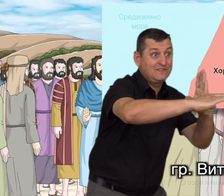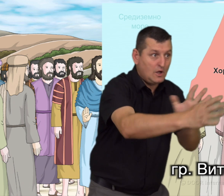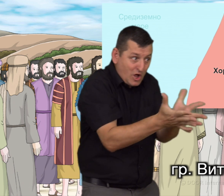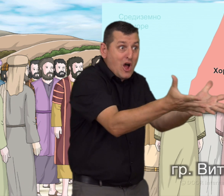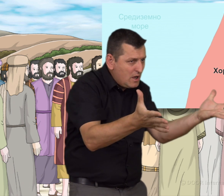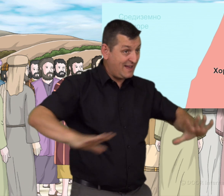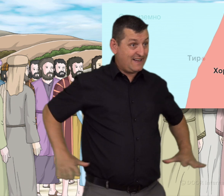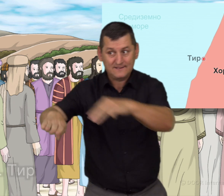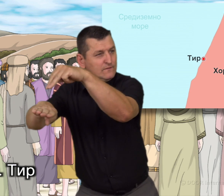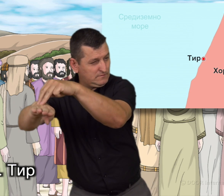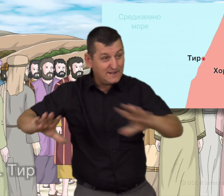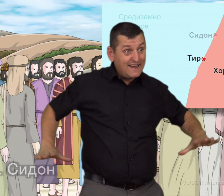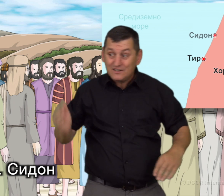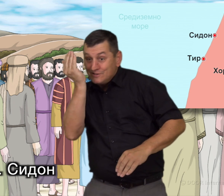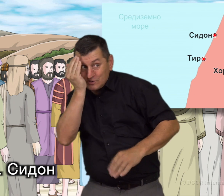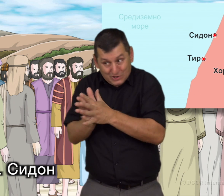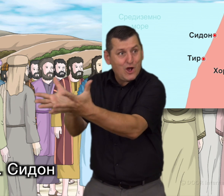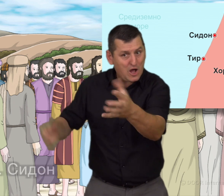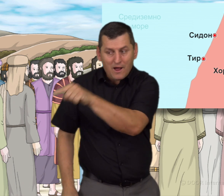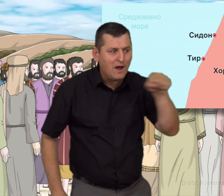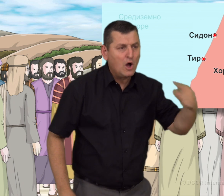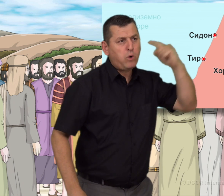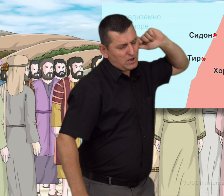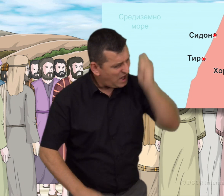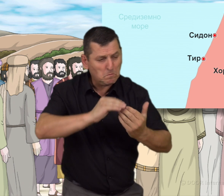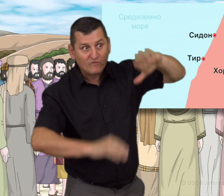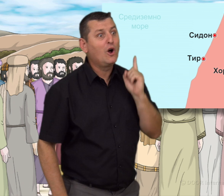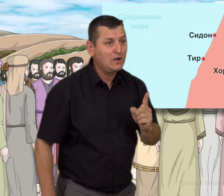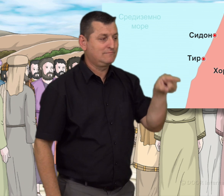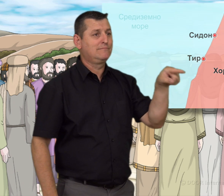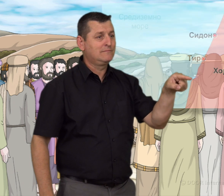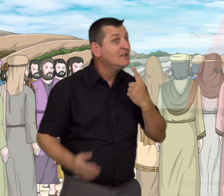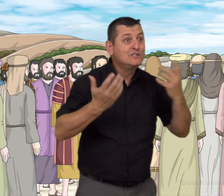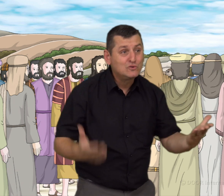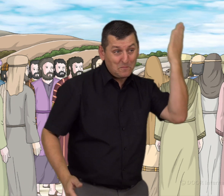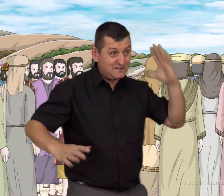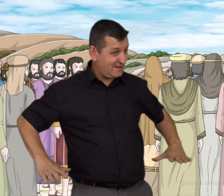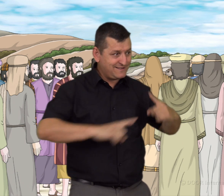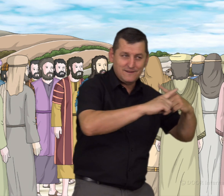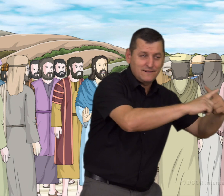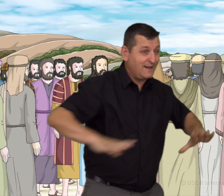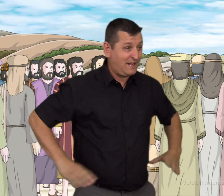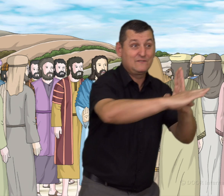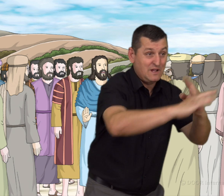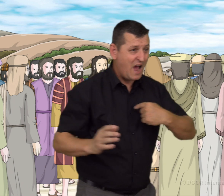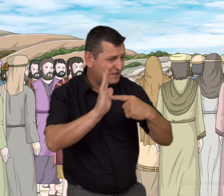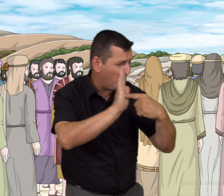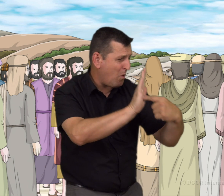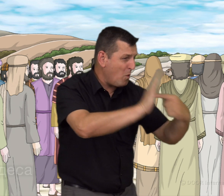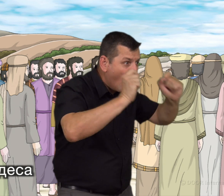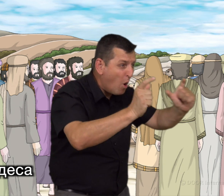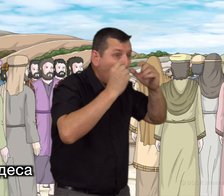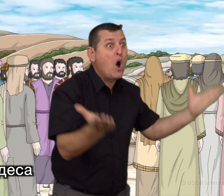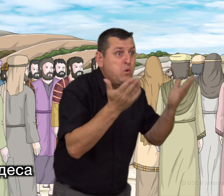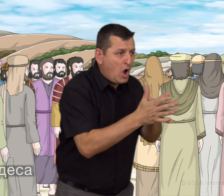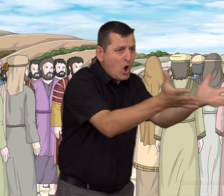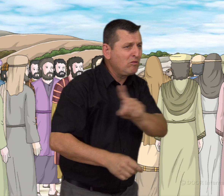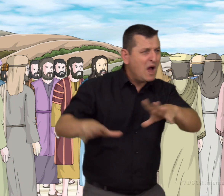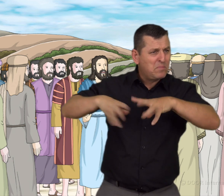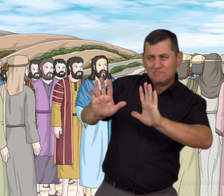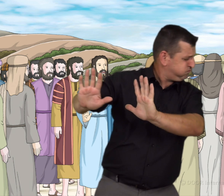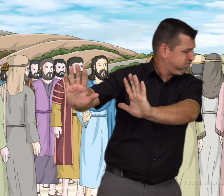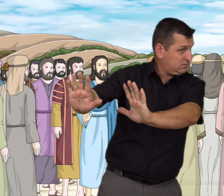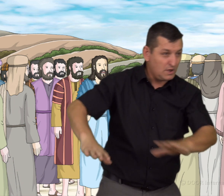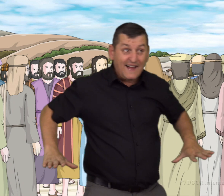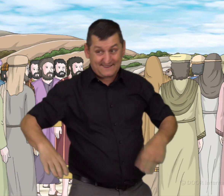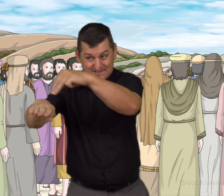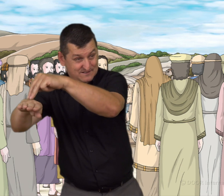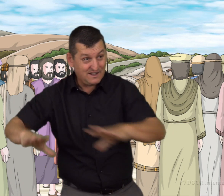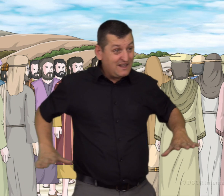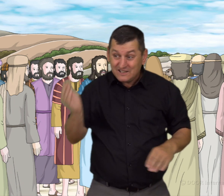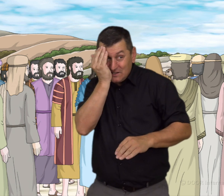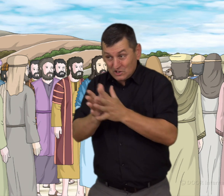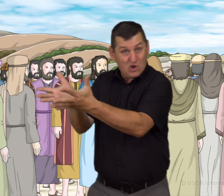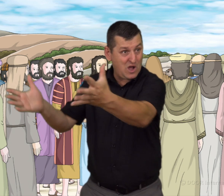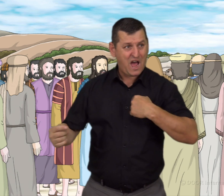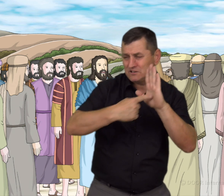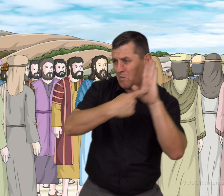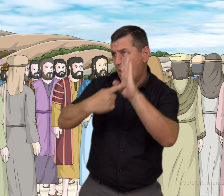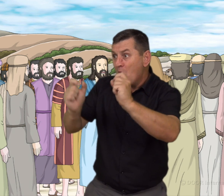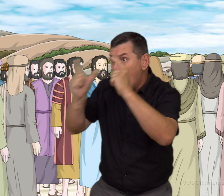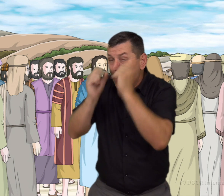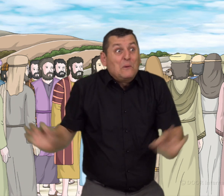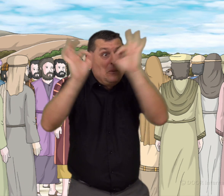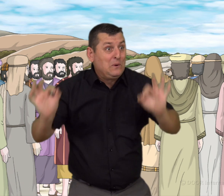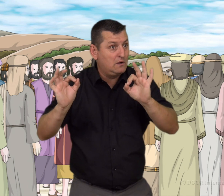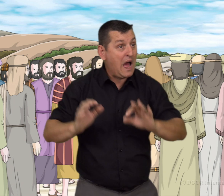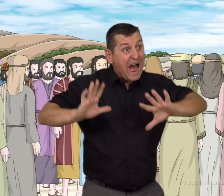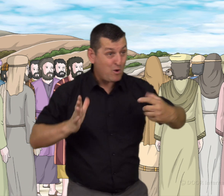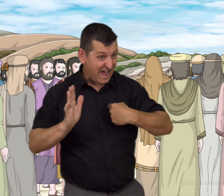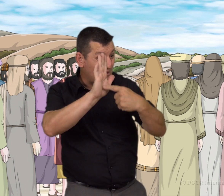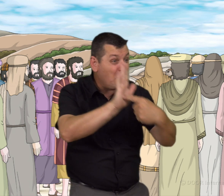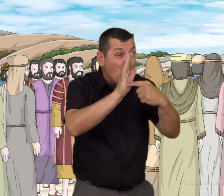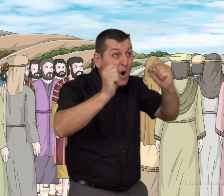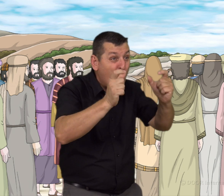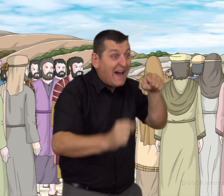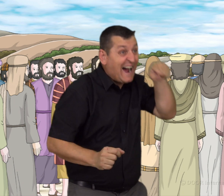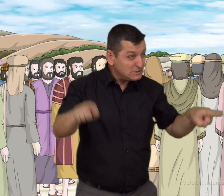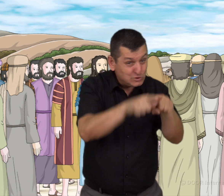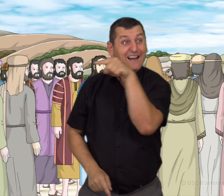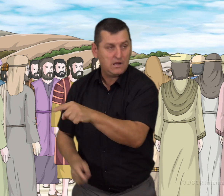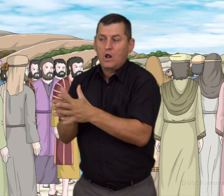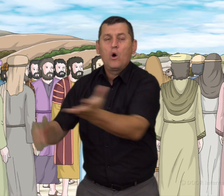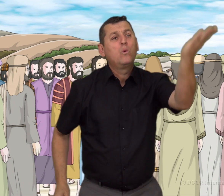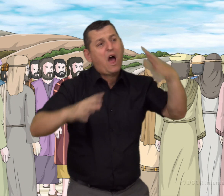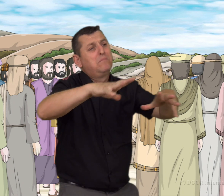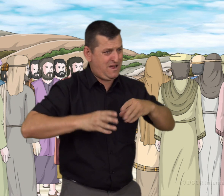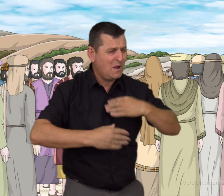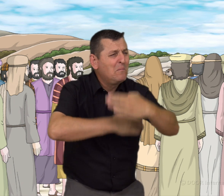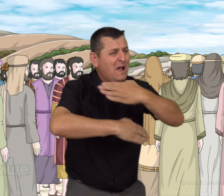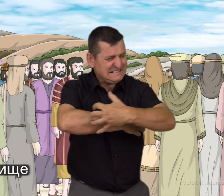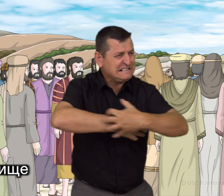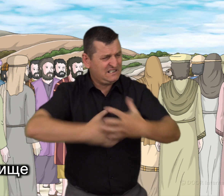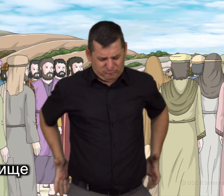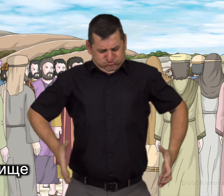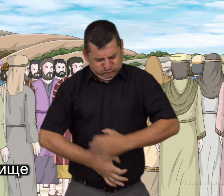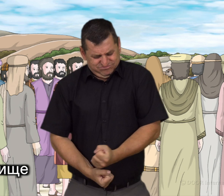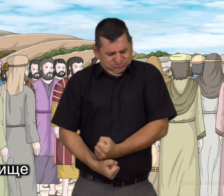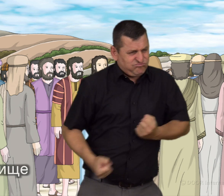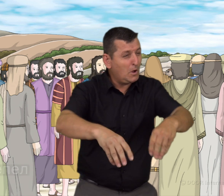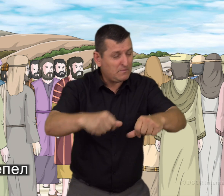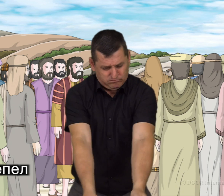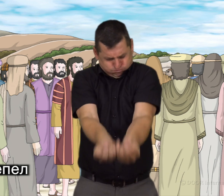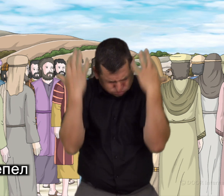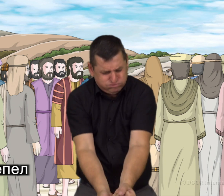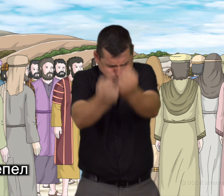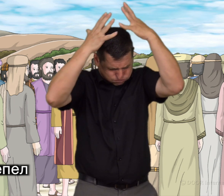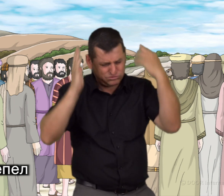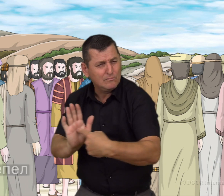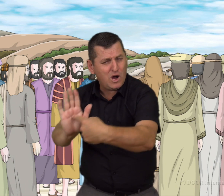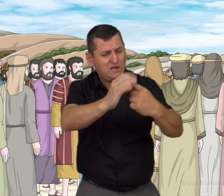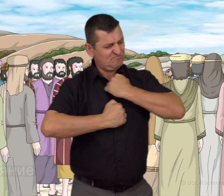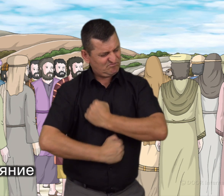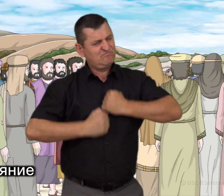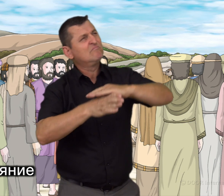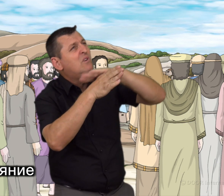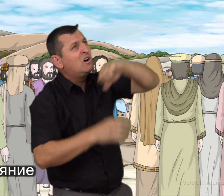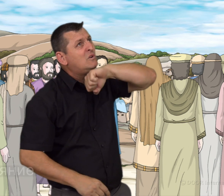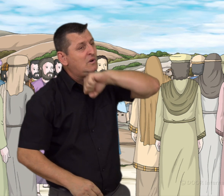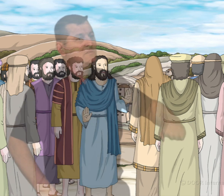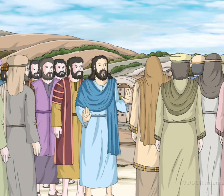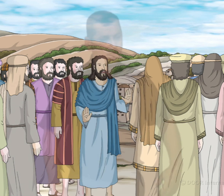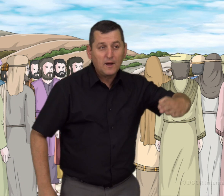For if the miracles that were performed in you had been performed in Tyre and Sidon, they would have repented long ago, sitting in sackcloth and ashes.